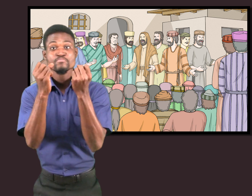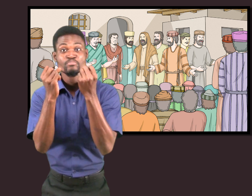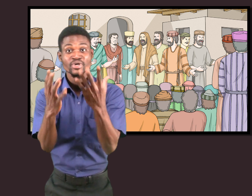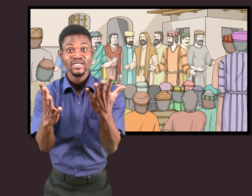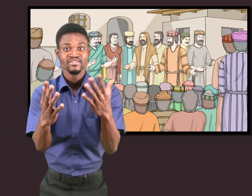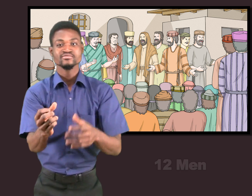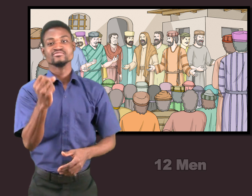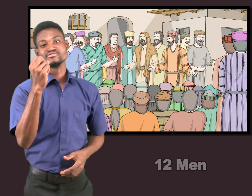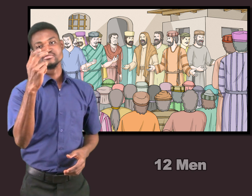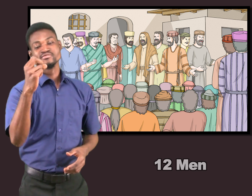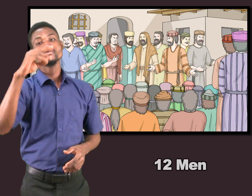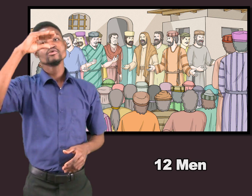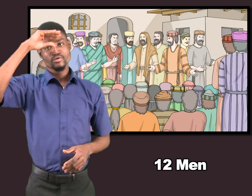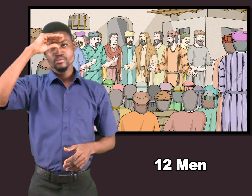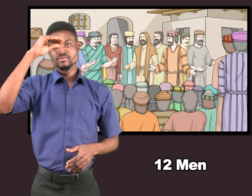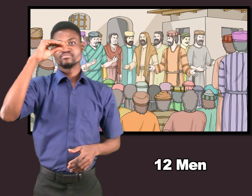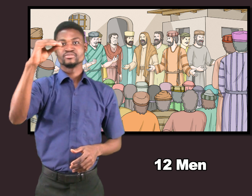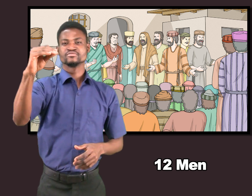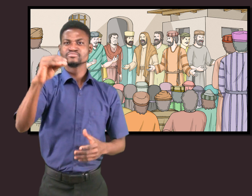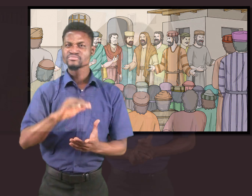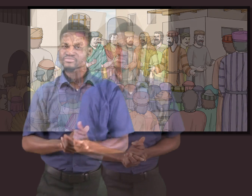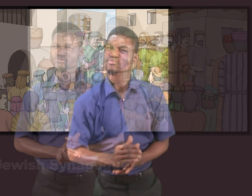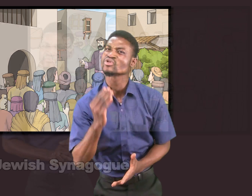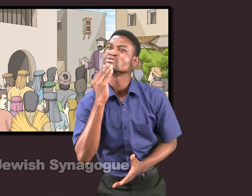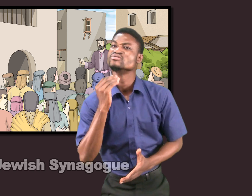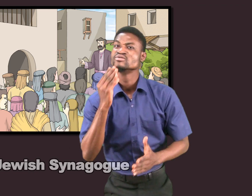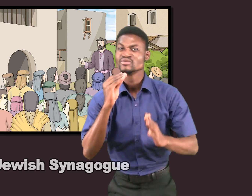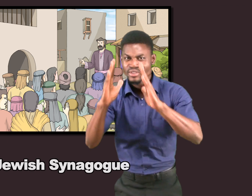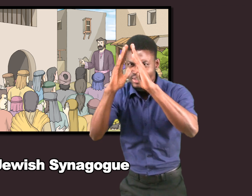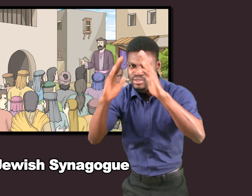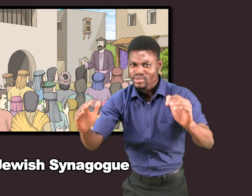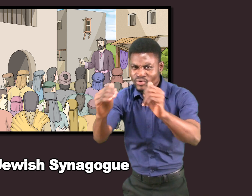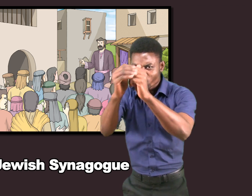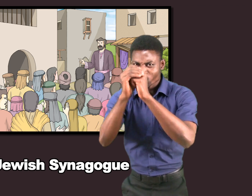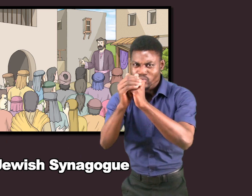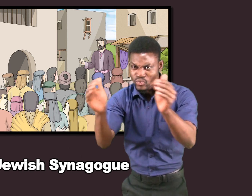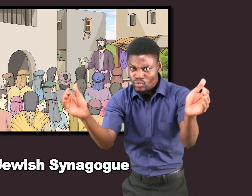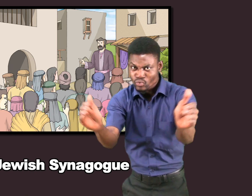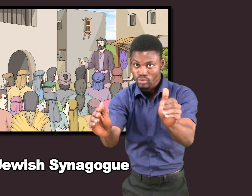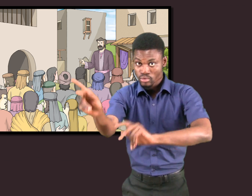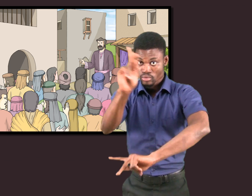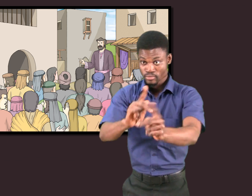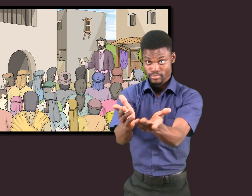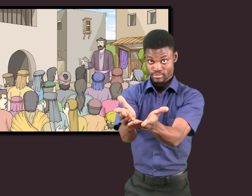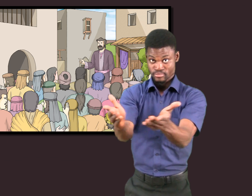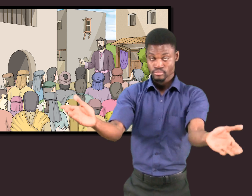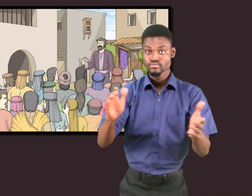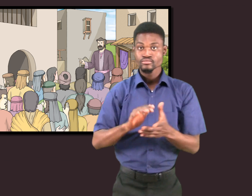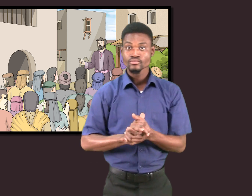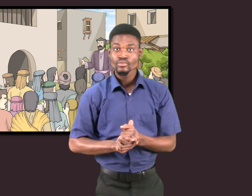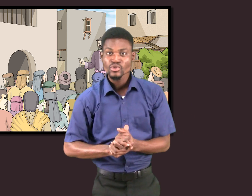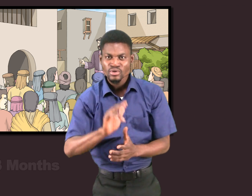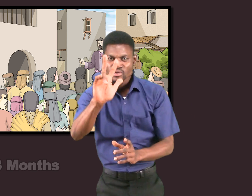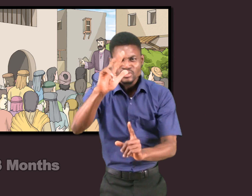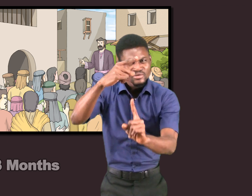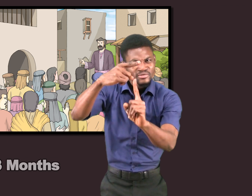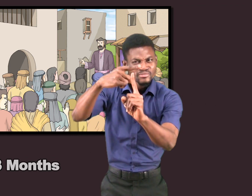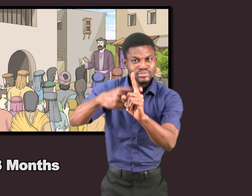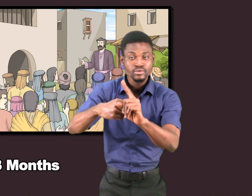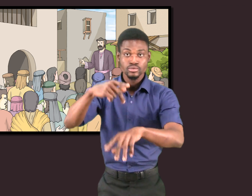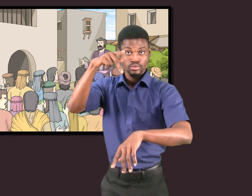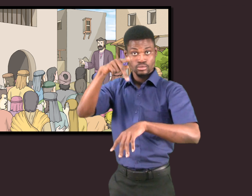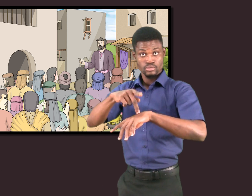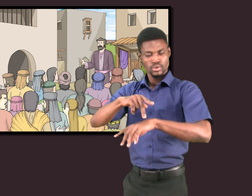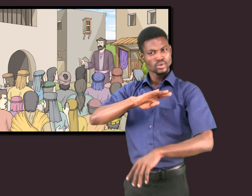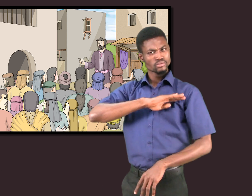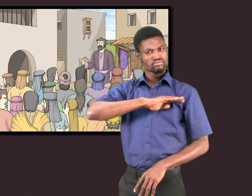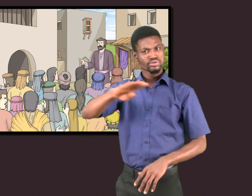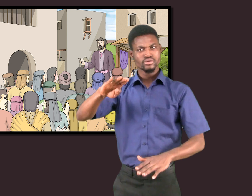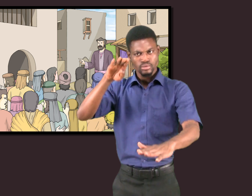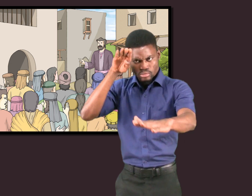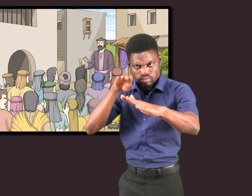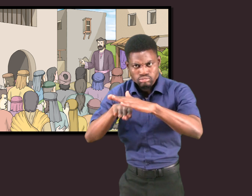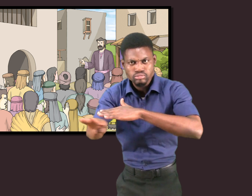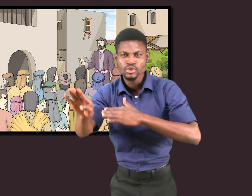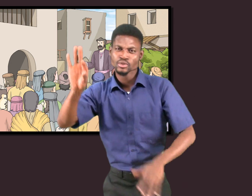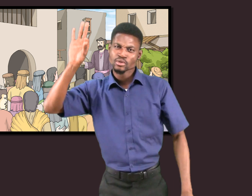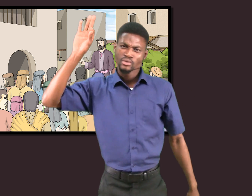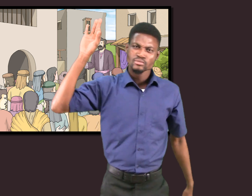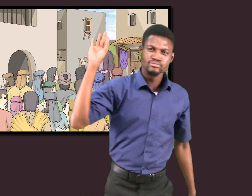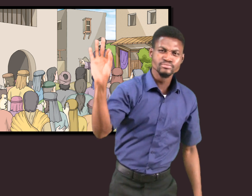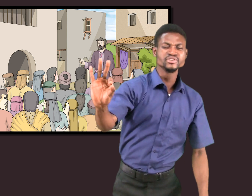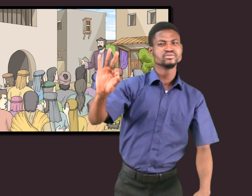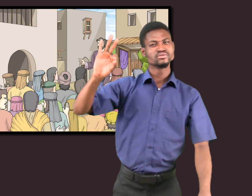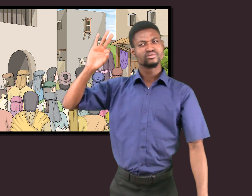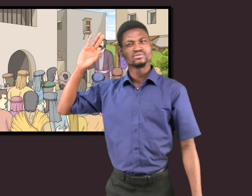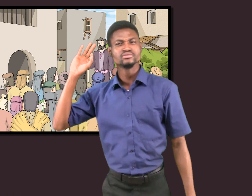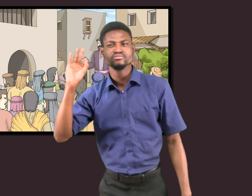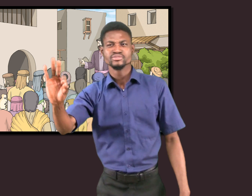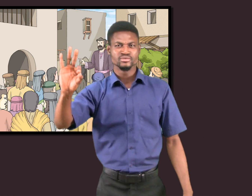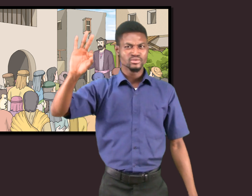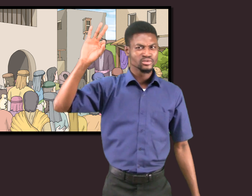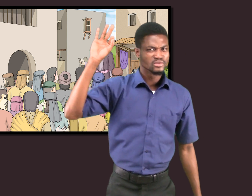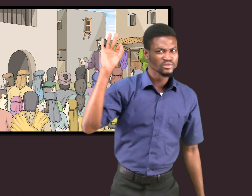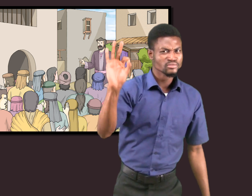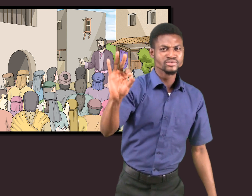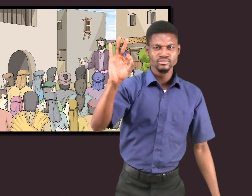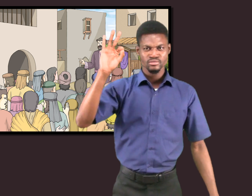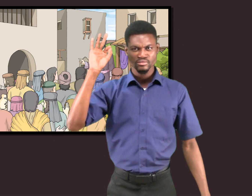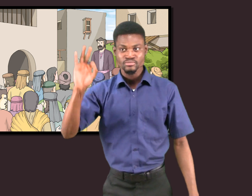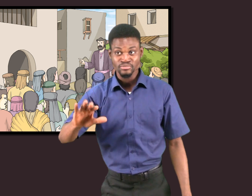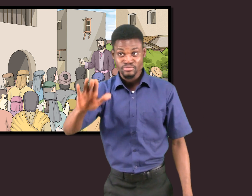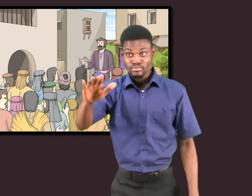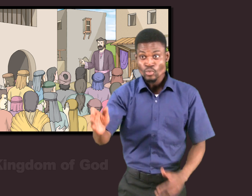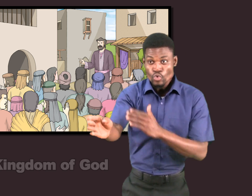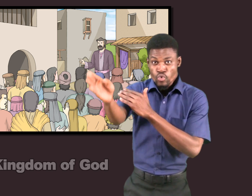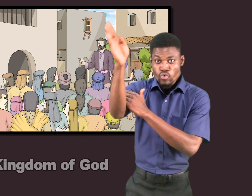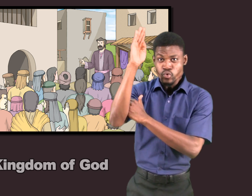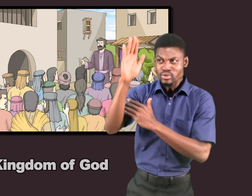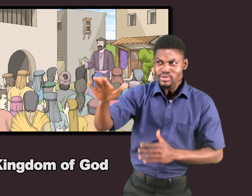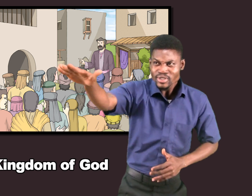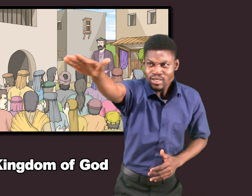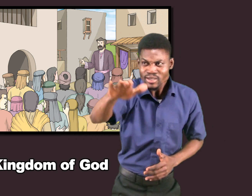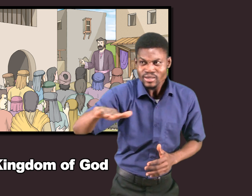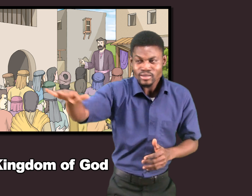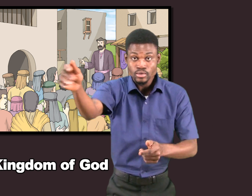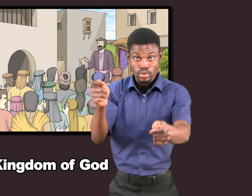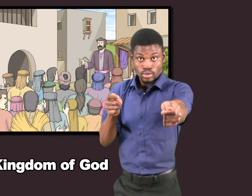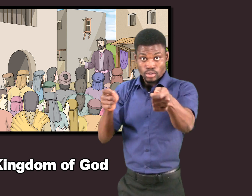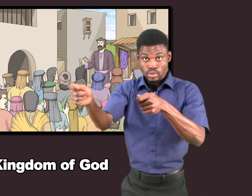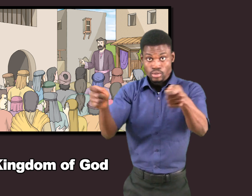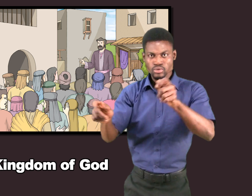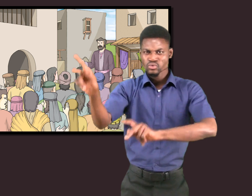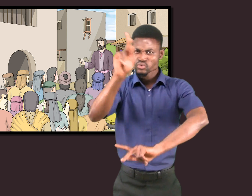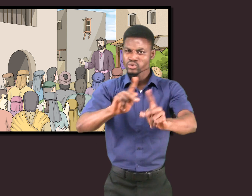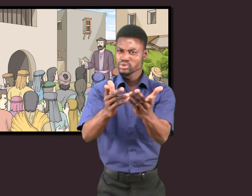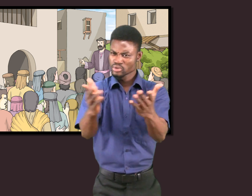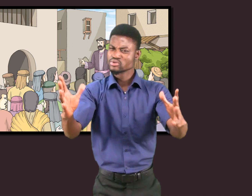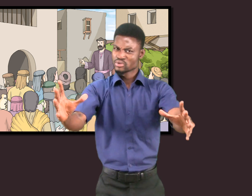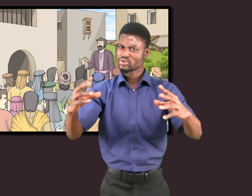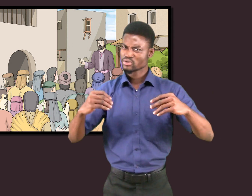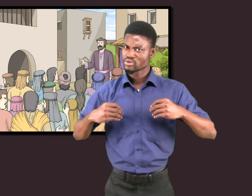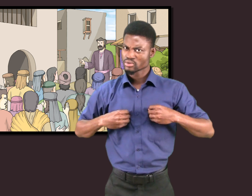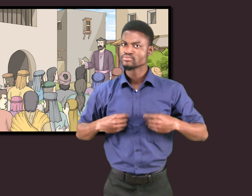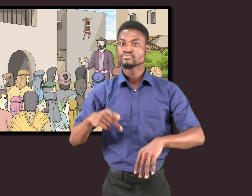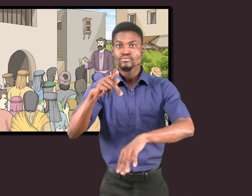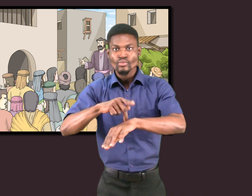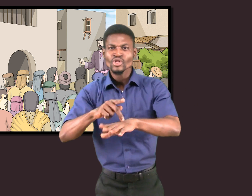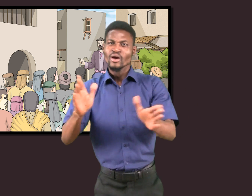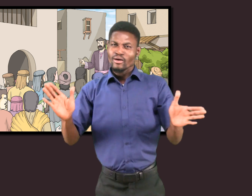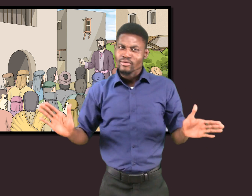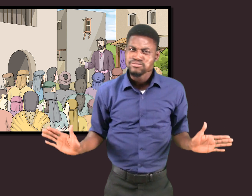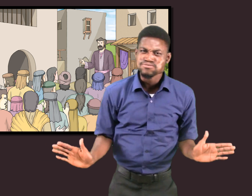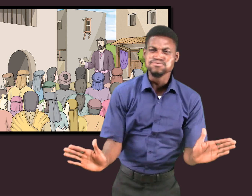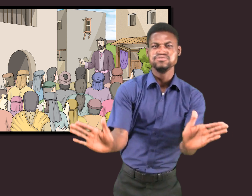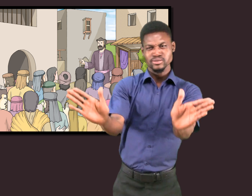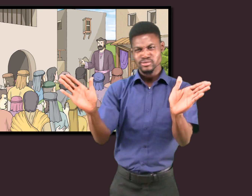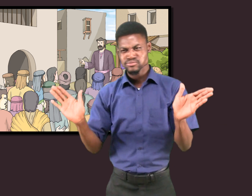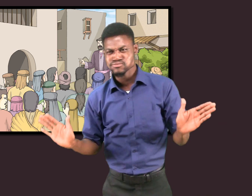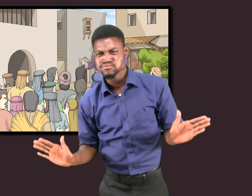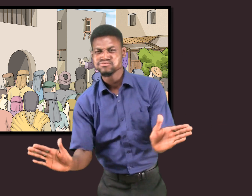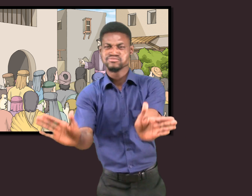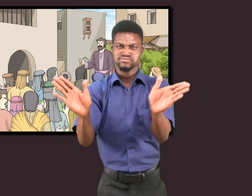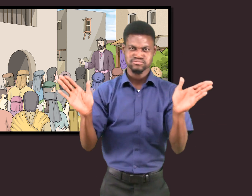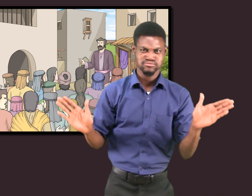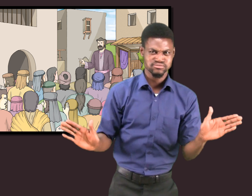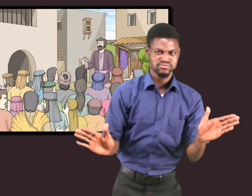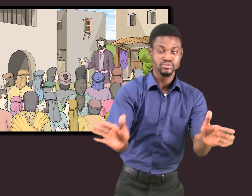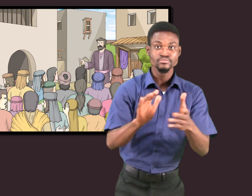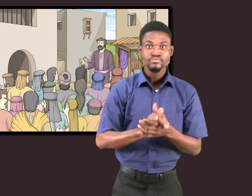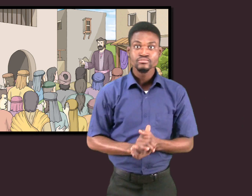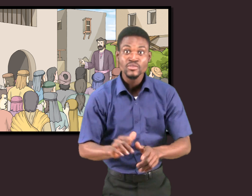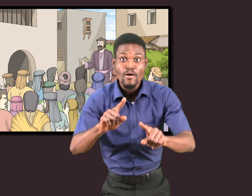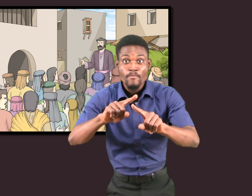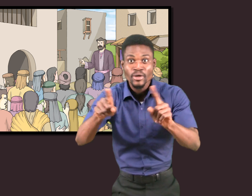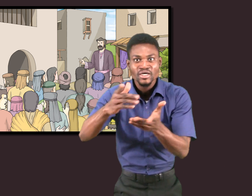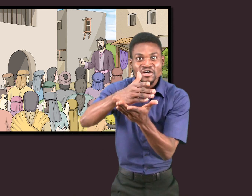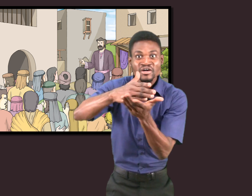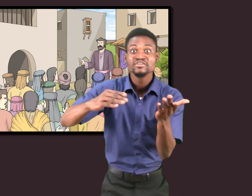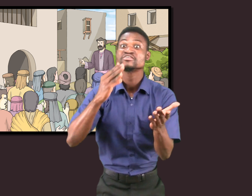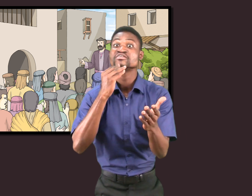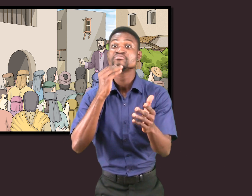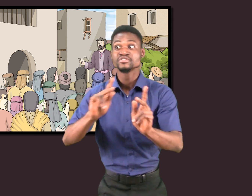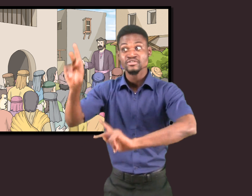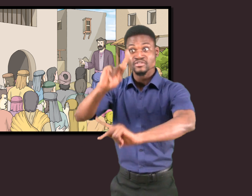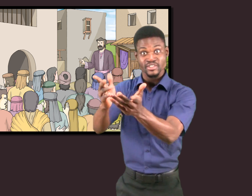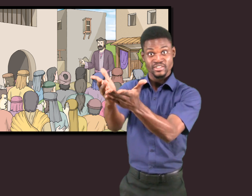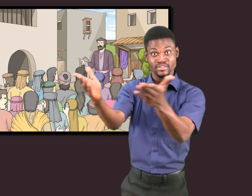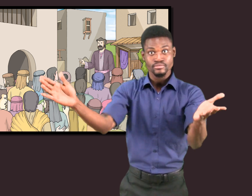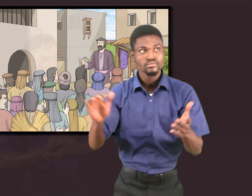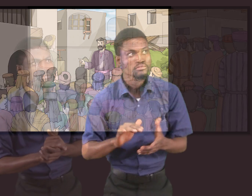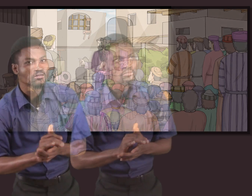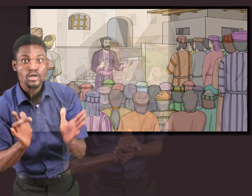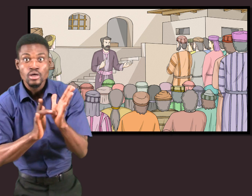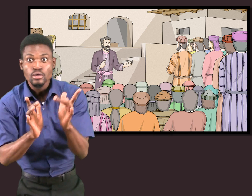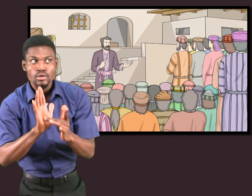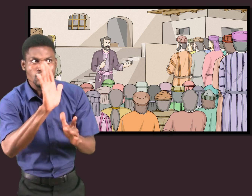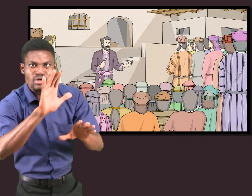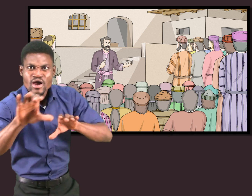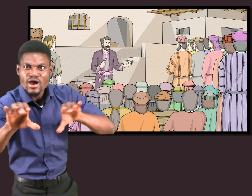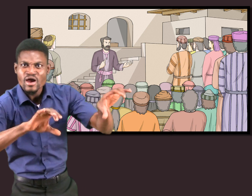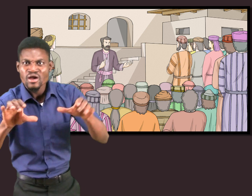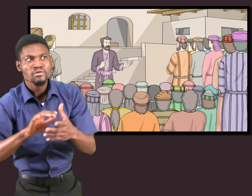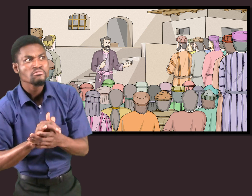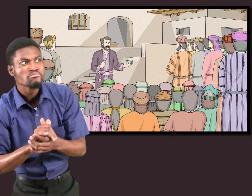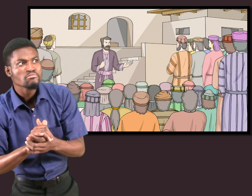Then Paul went into the synagogue and spoke boldly there for three months, arguing persuasively about the kingdom of God.